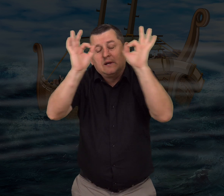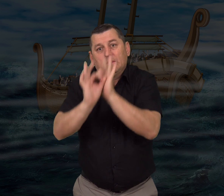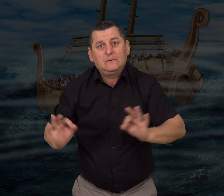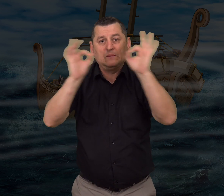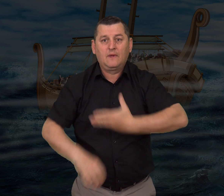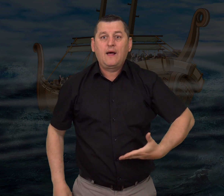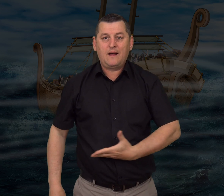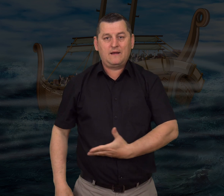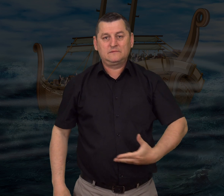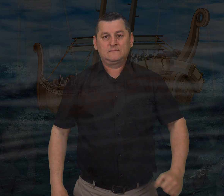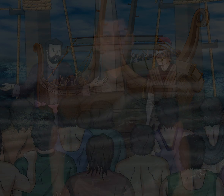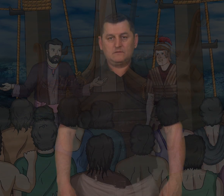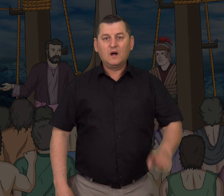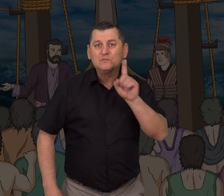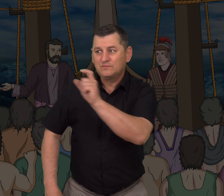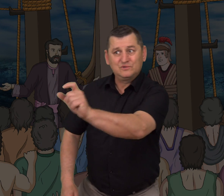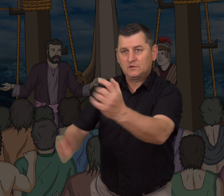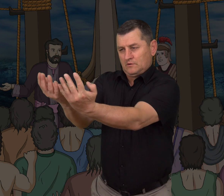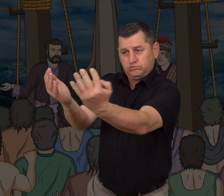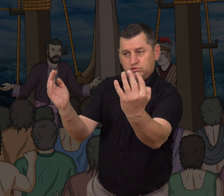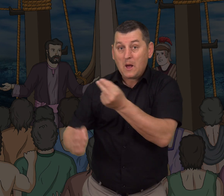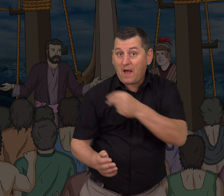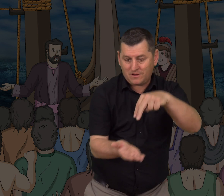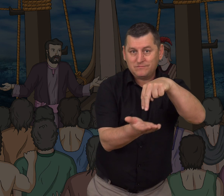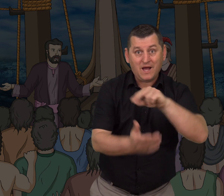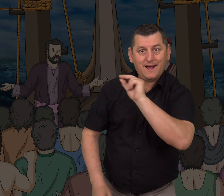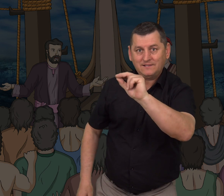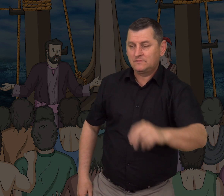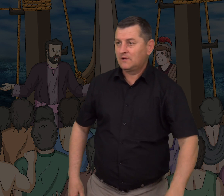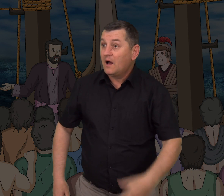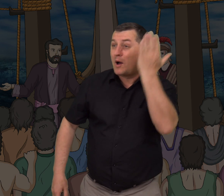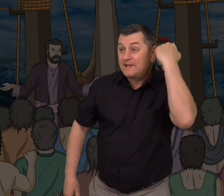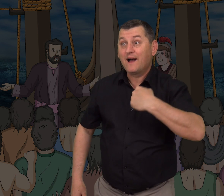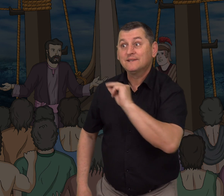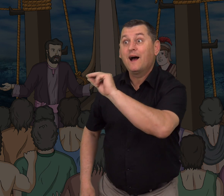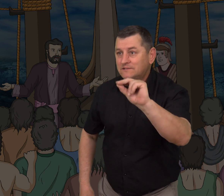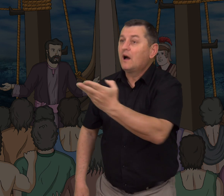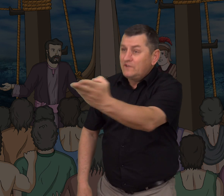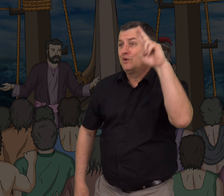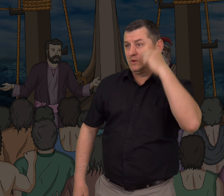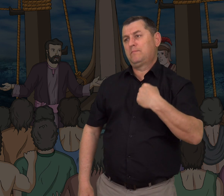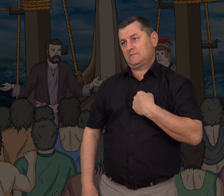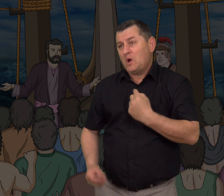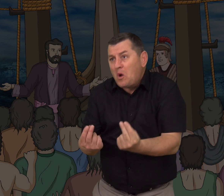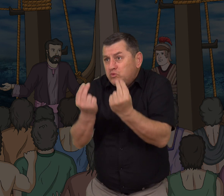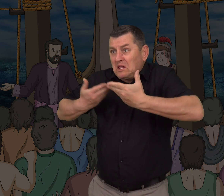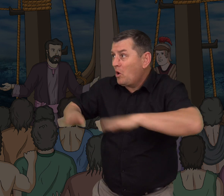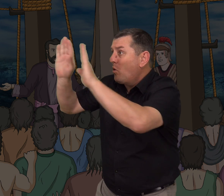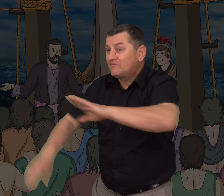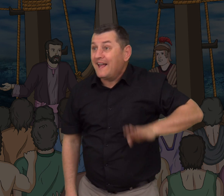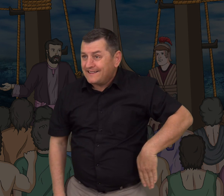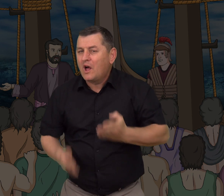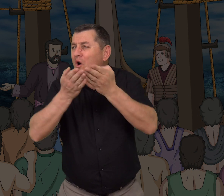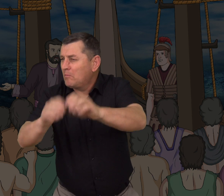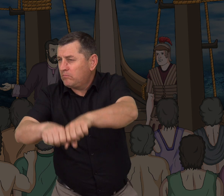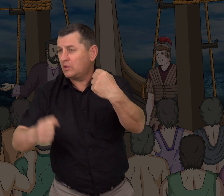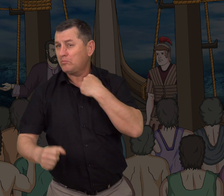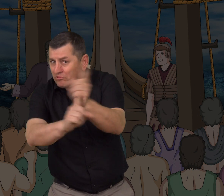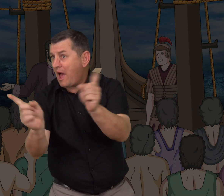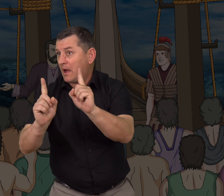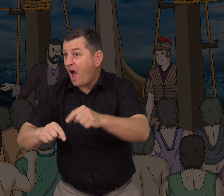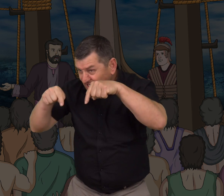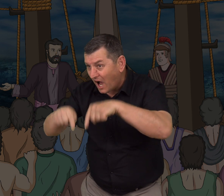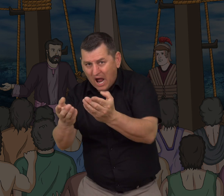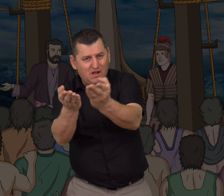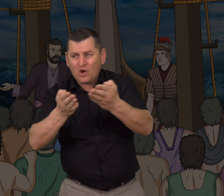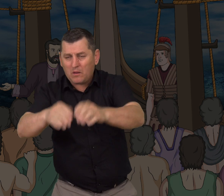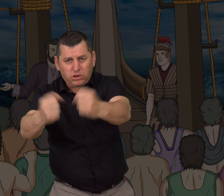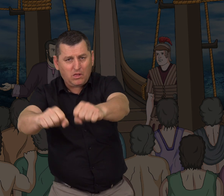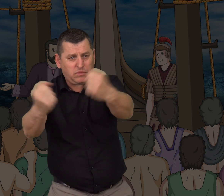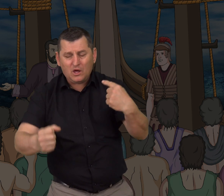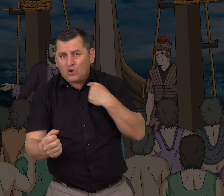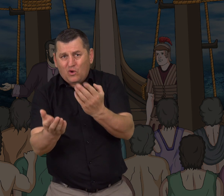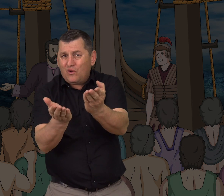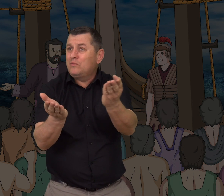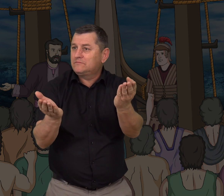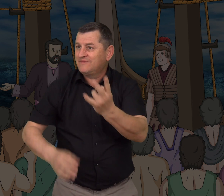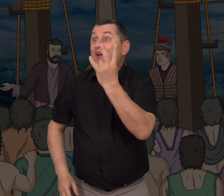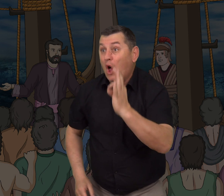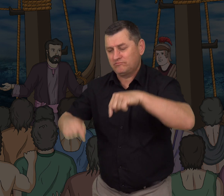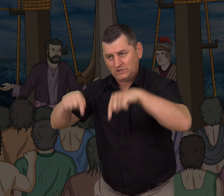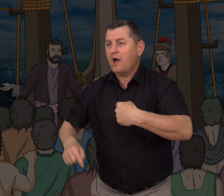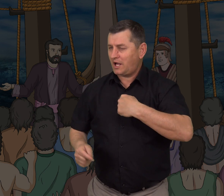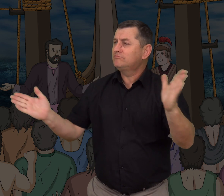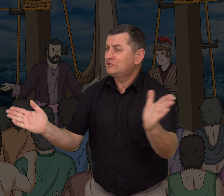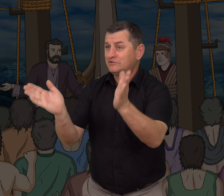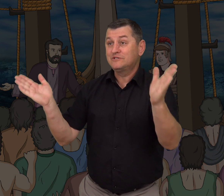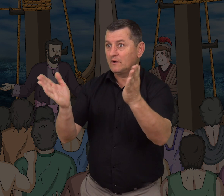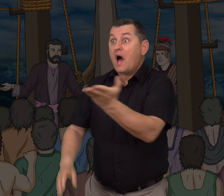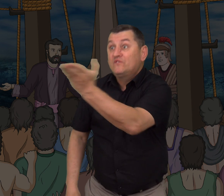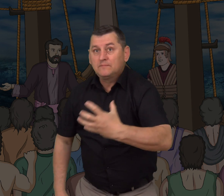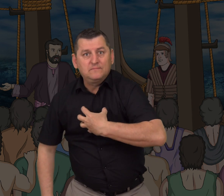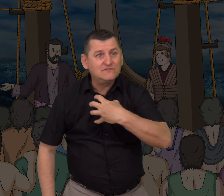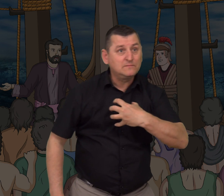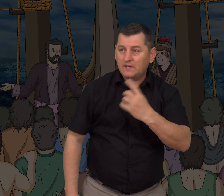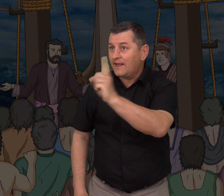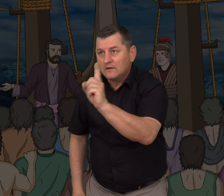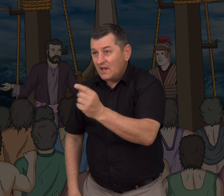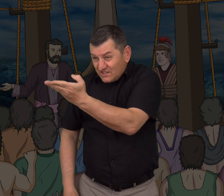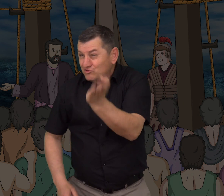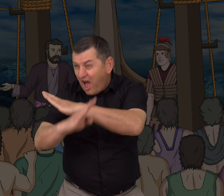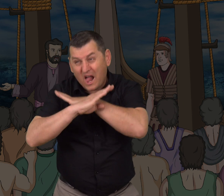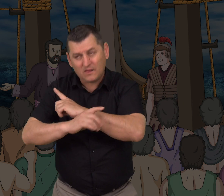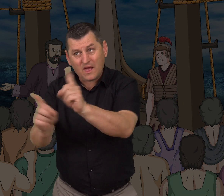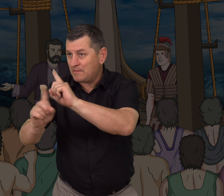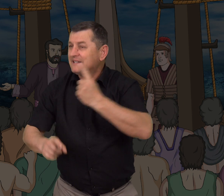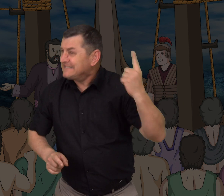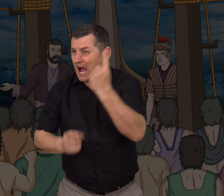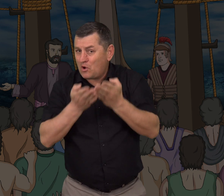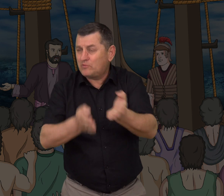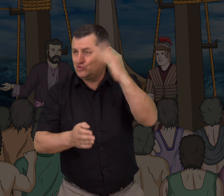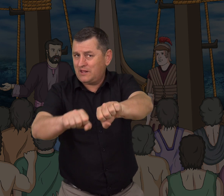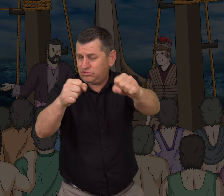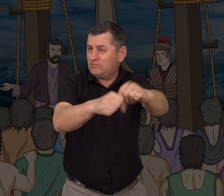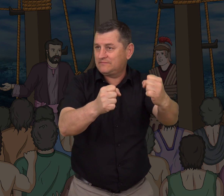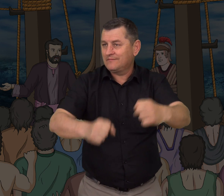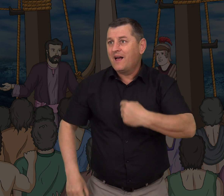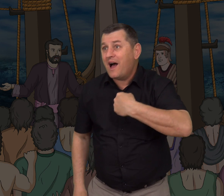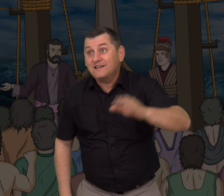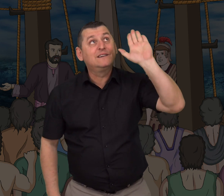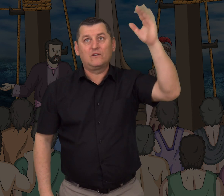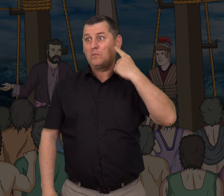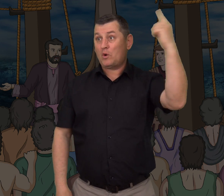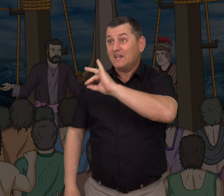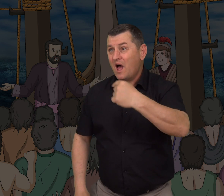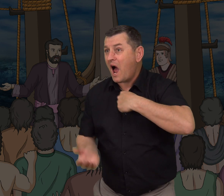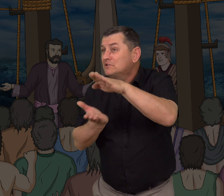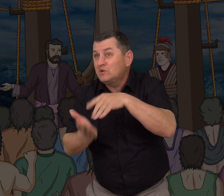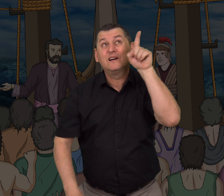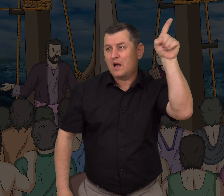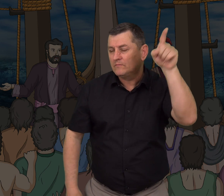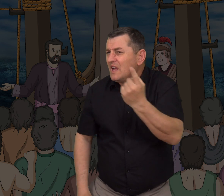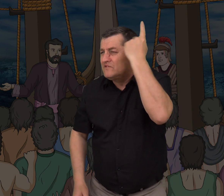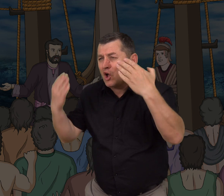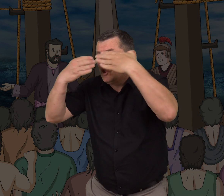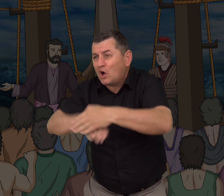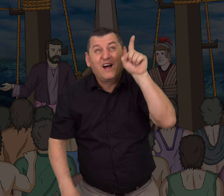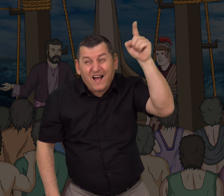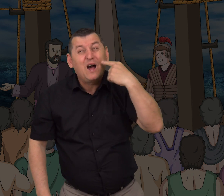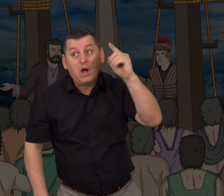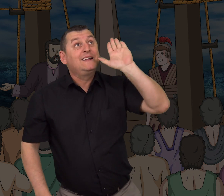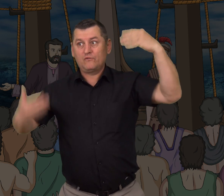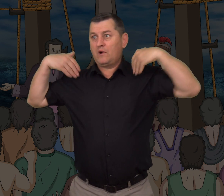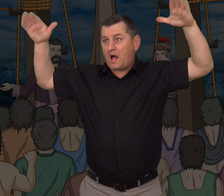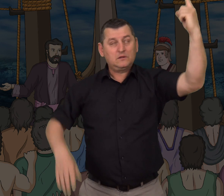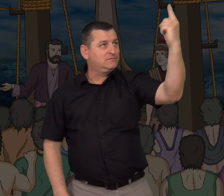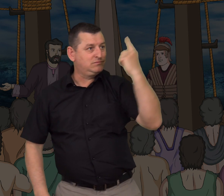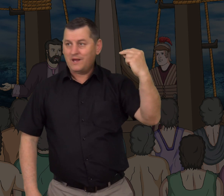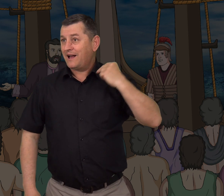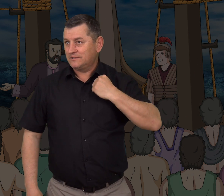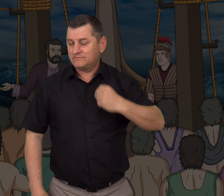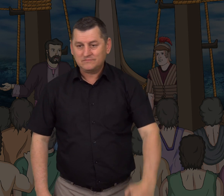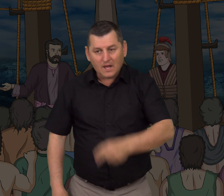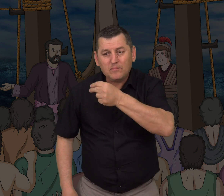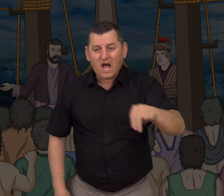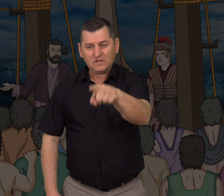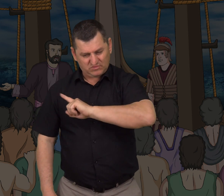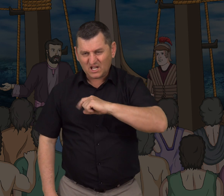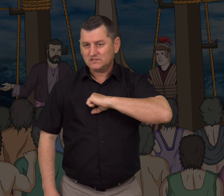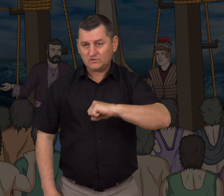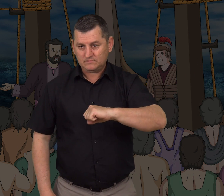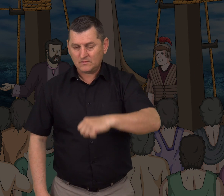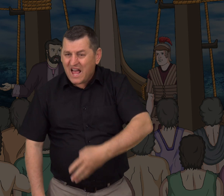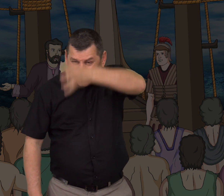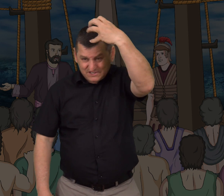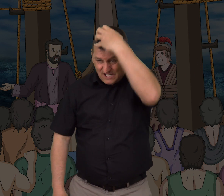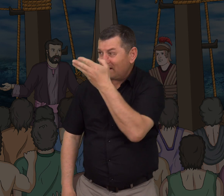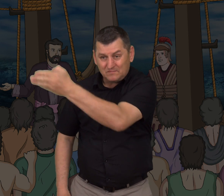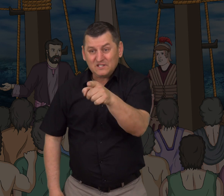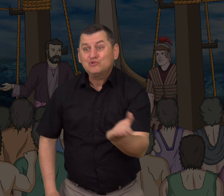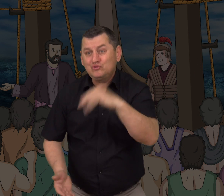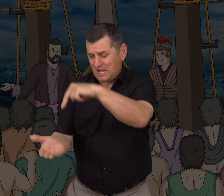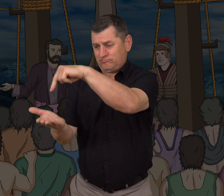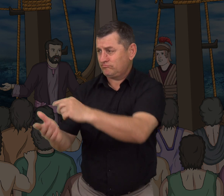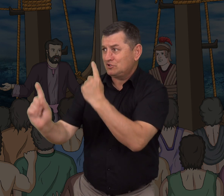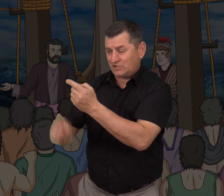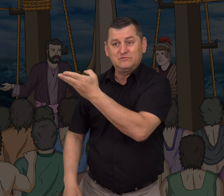After the men had gone a long time without food, Paul stood up among them and said, “Men, you should have followed my advice not to sail from Crete. Then you would have averted this disaster and loss. But now I urge you to keep up your courage, because you will not experience any loss of life, but only of the ship.